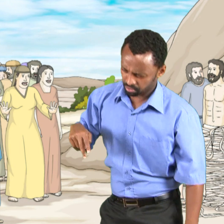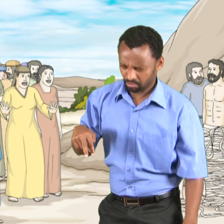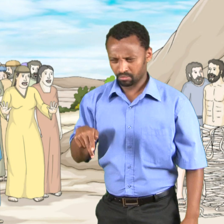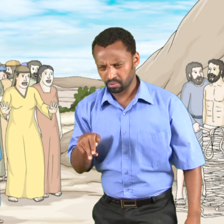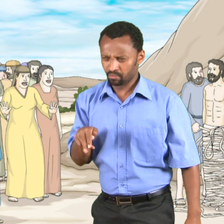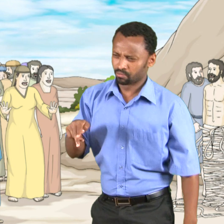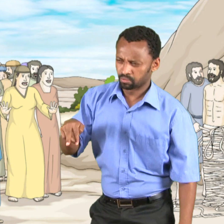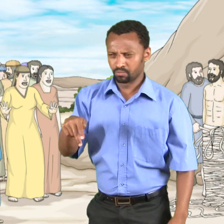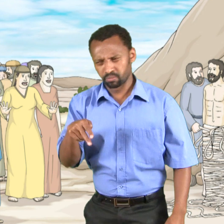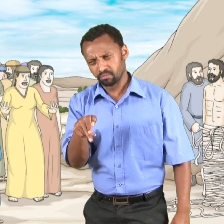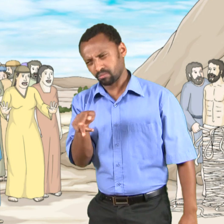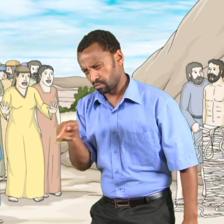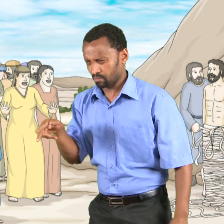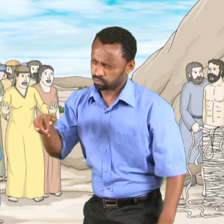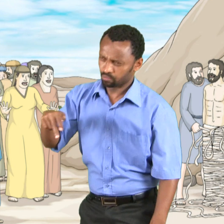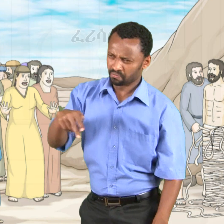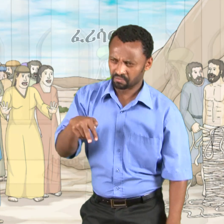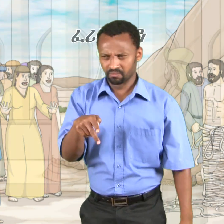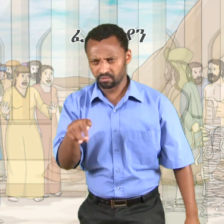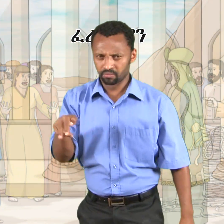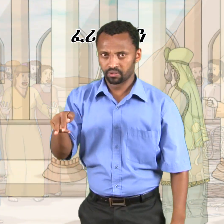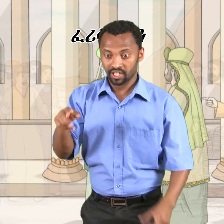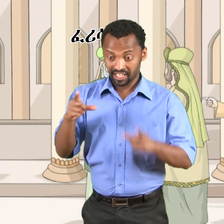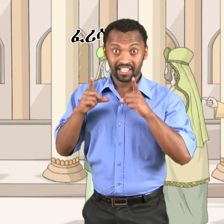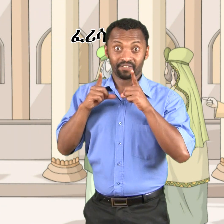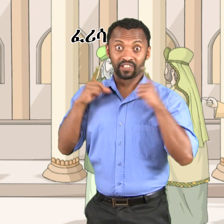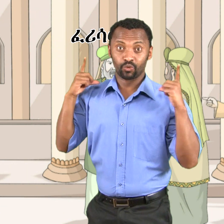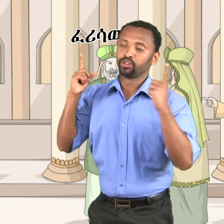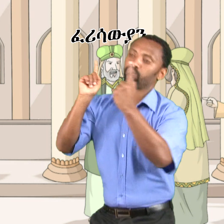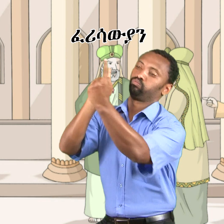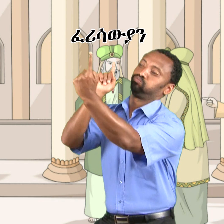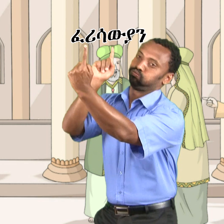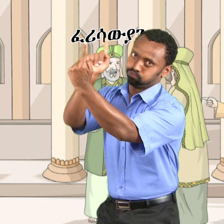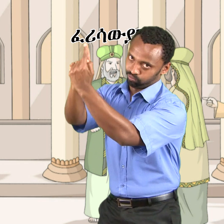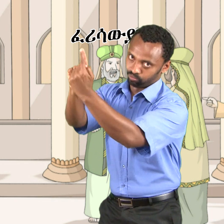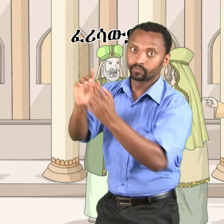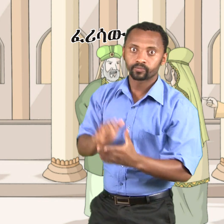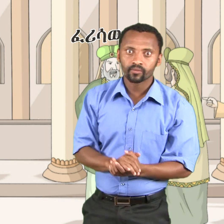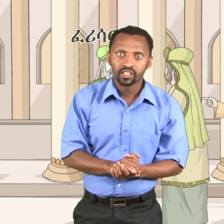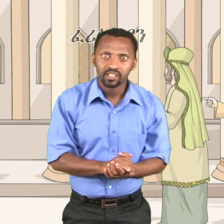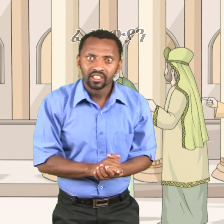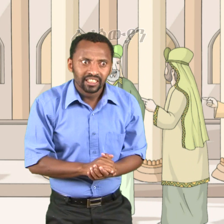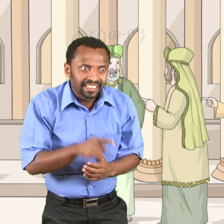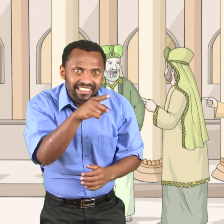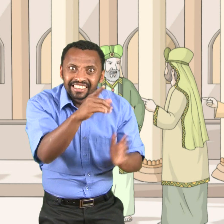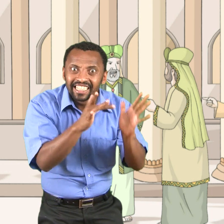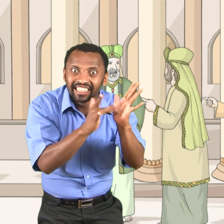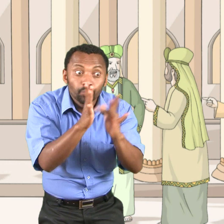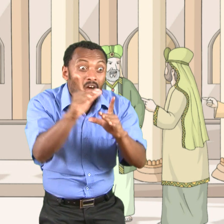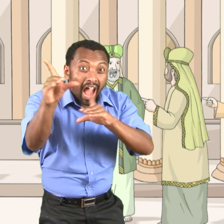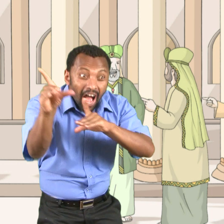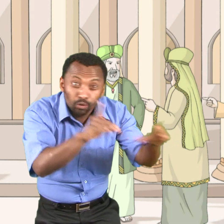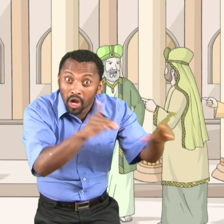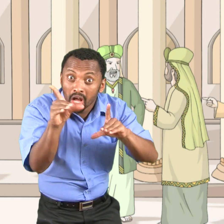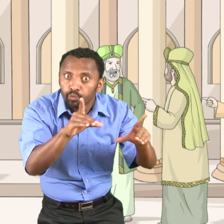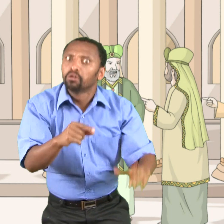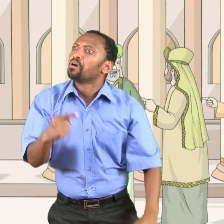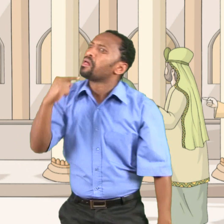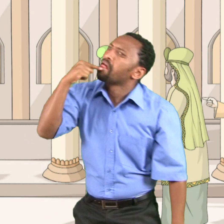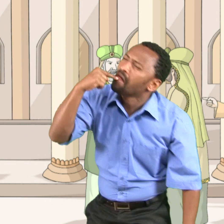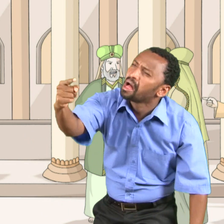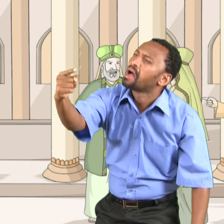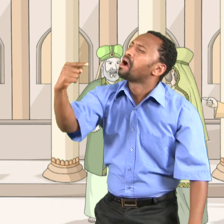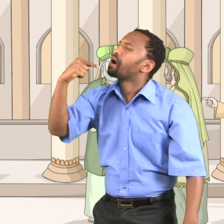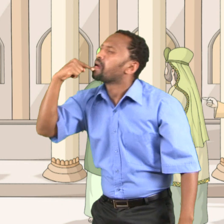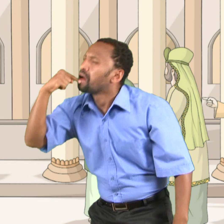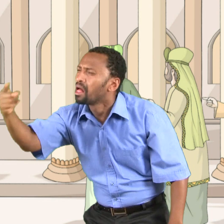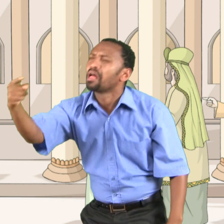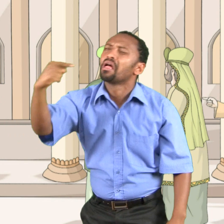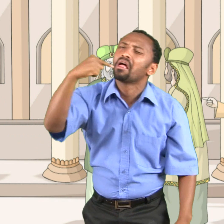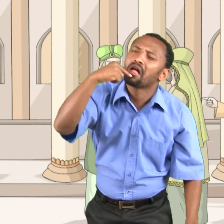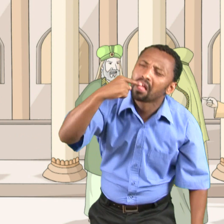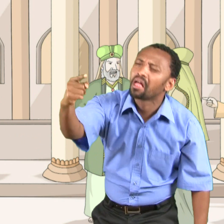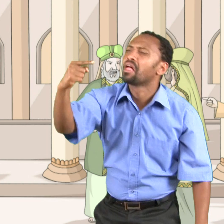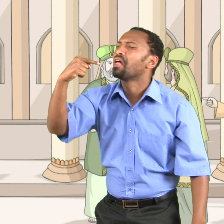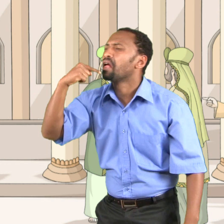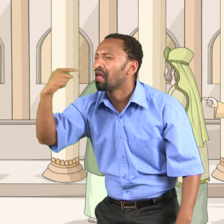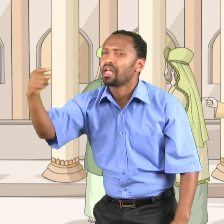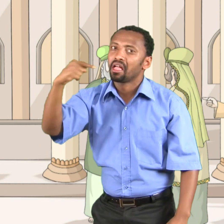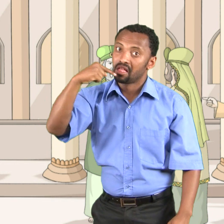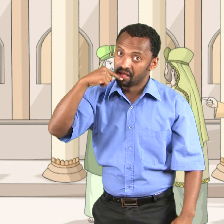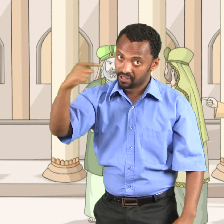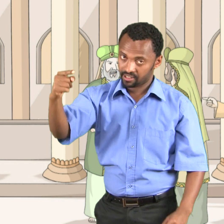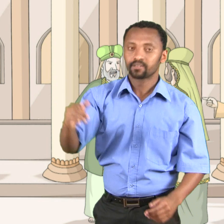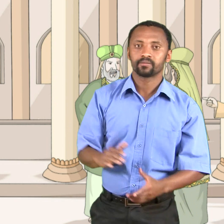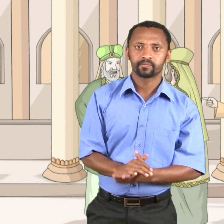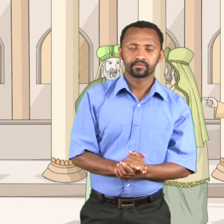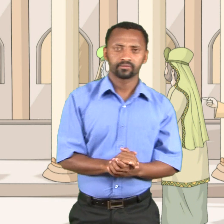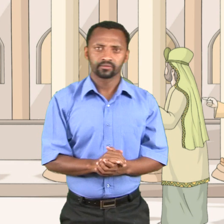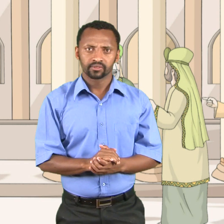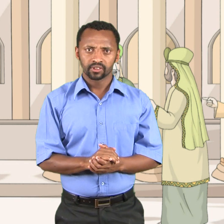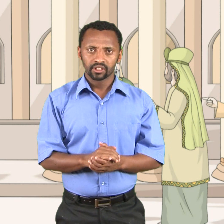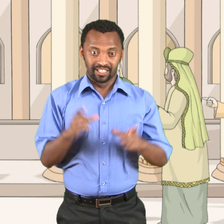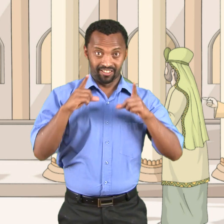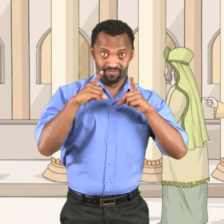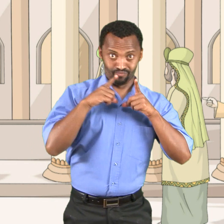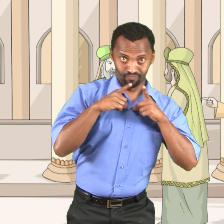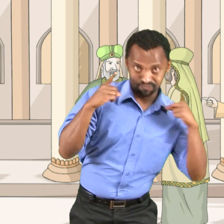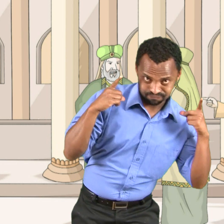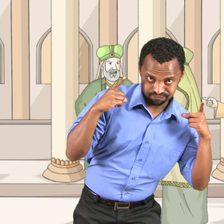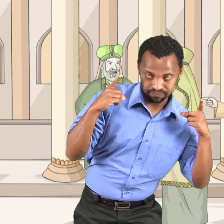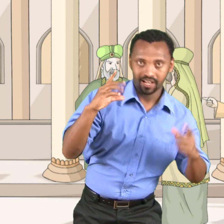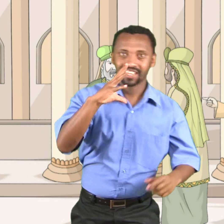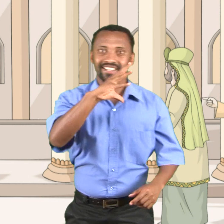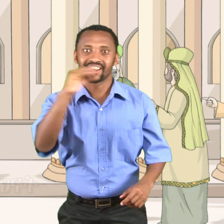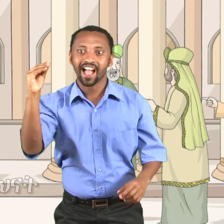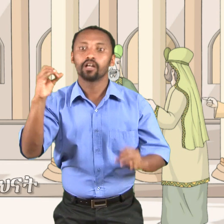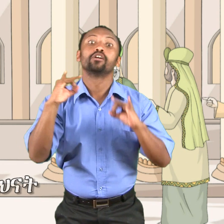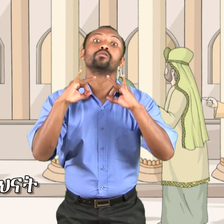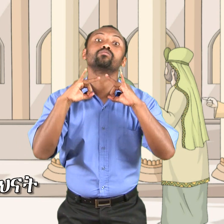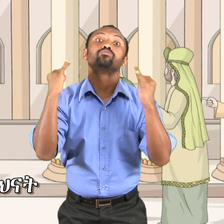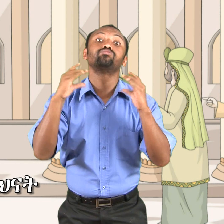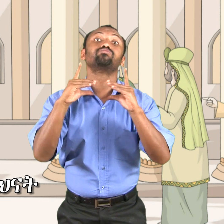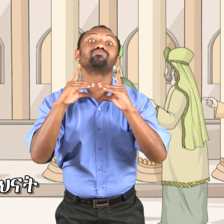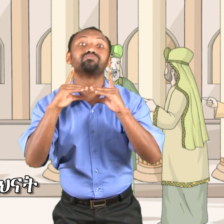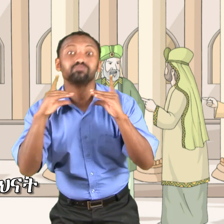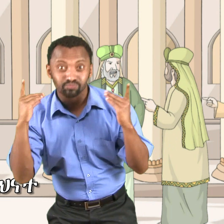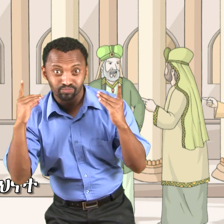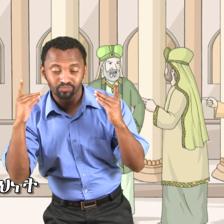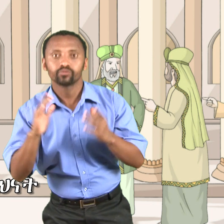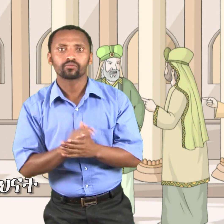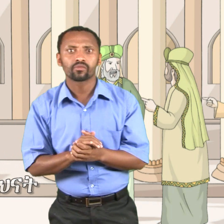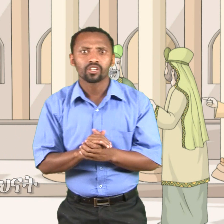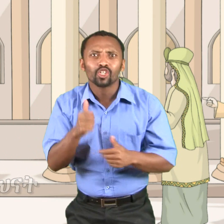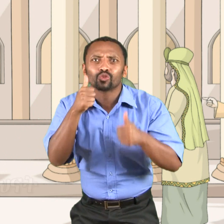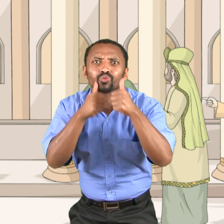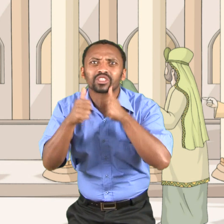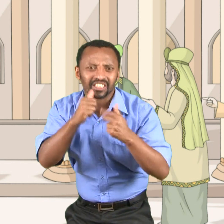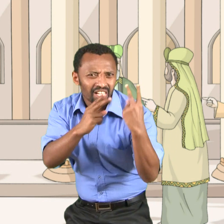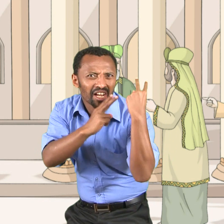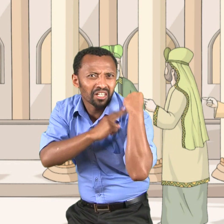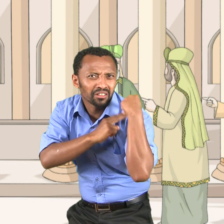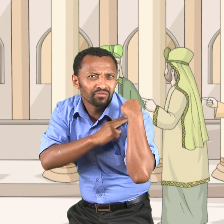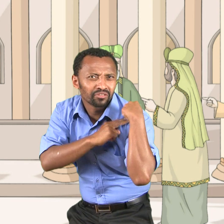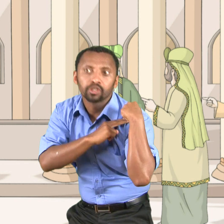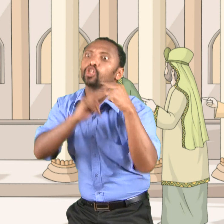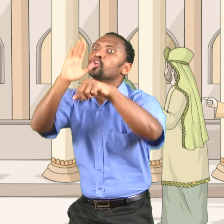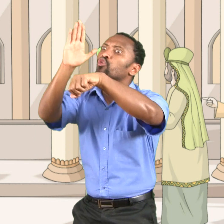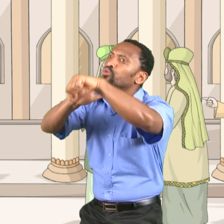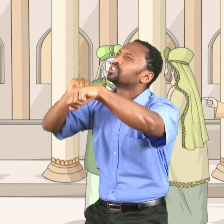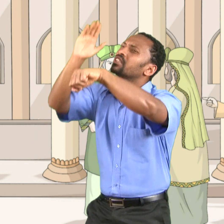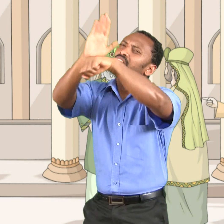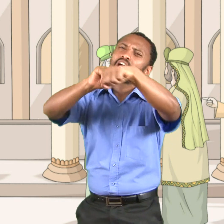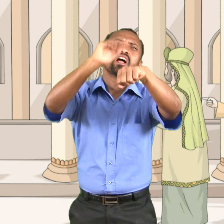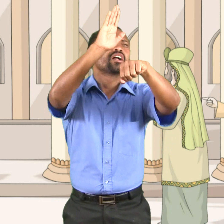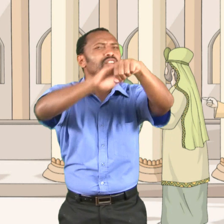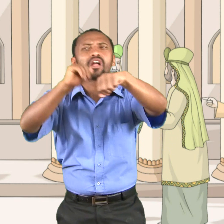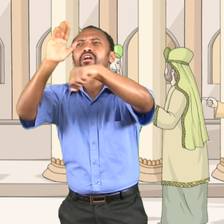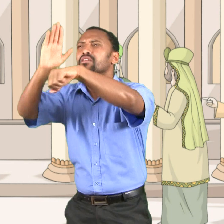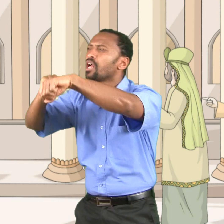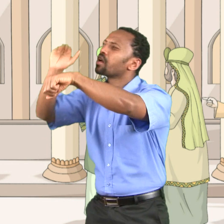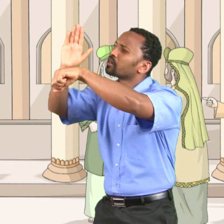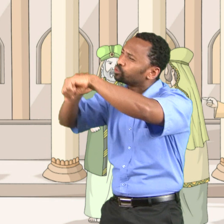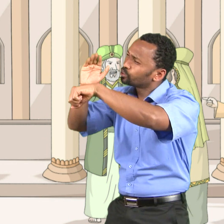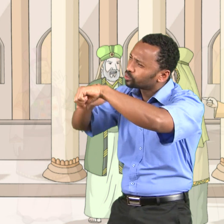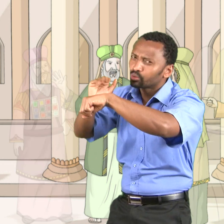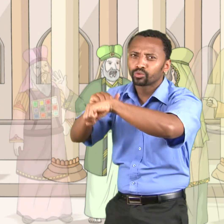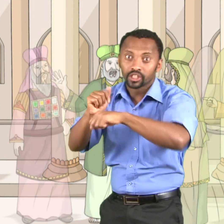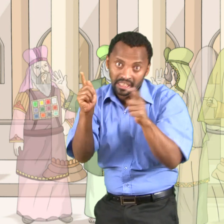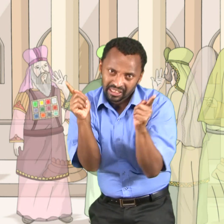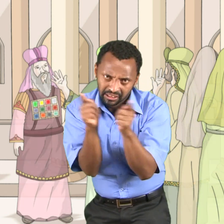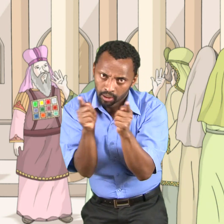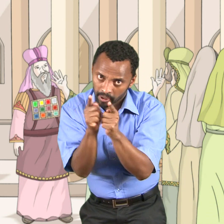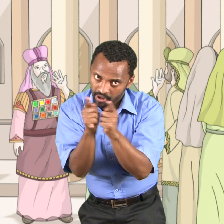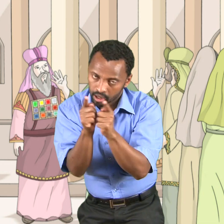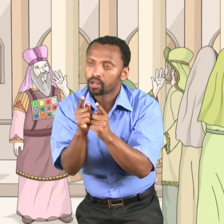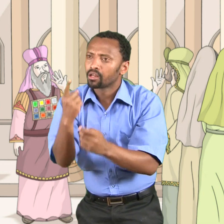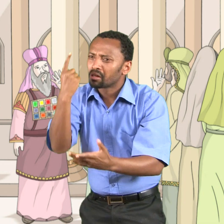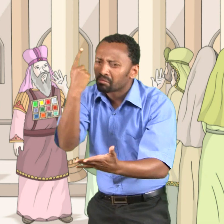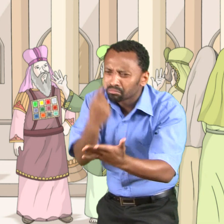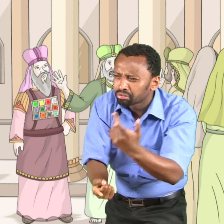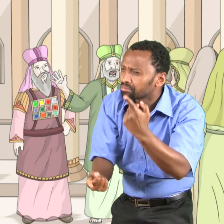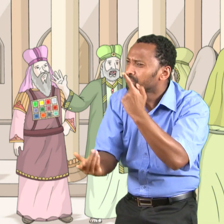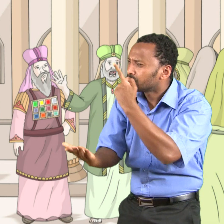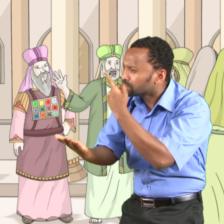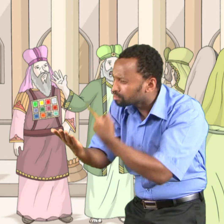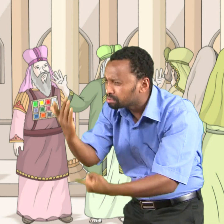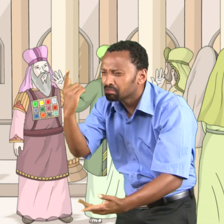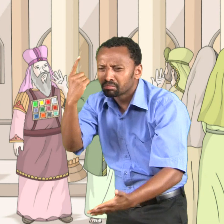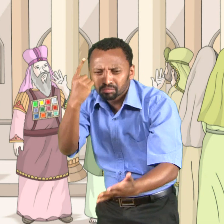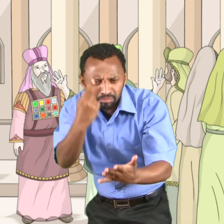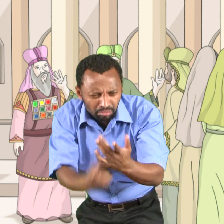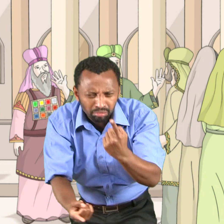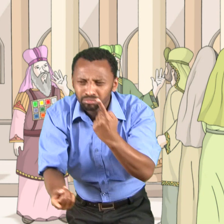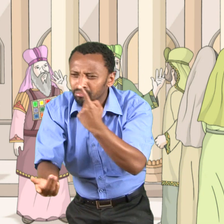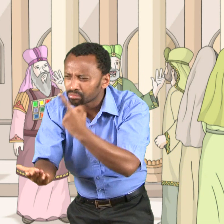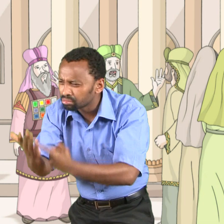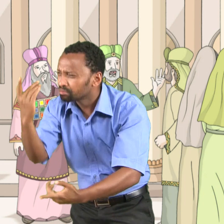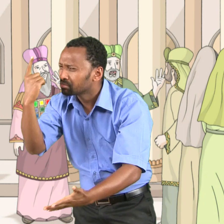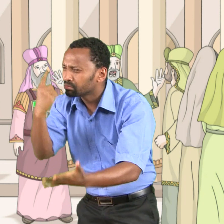But some of them went to the Pharisees and told them what Jesus had done.